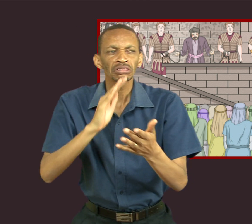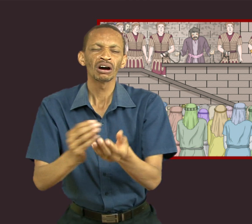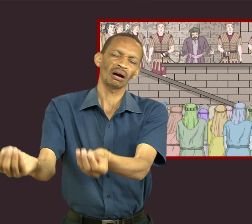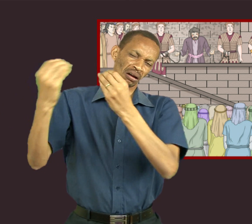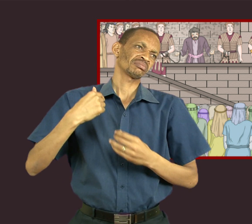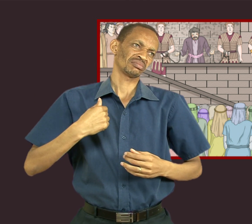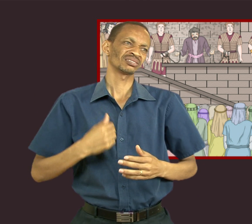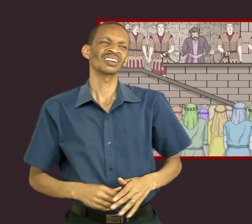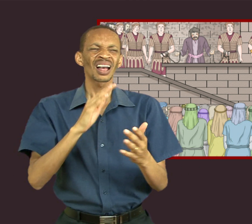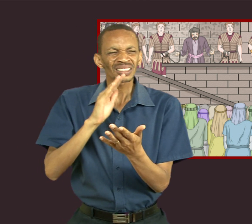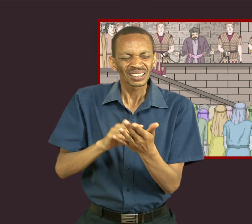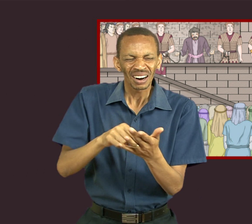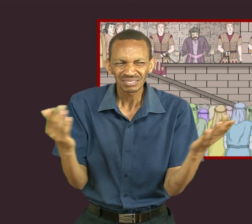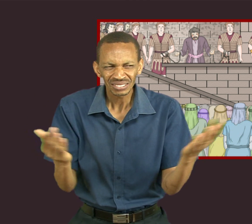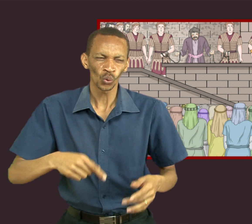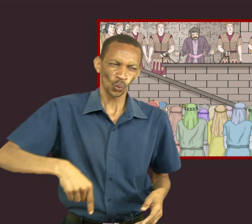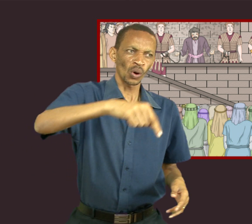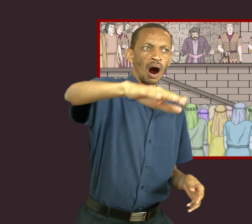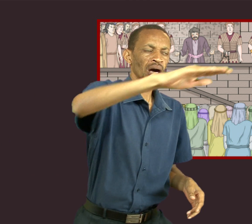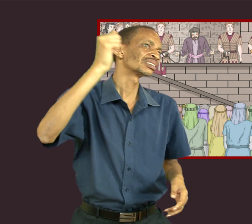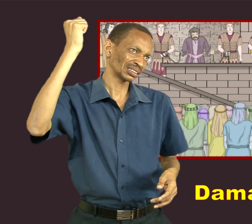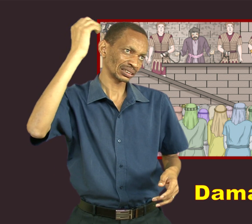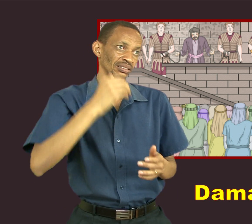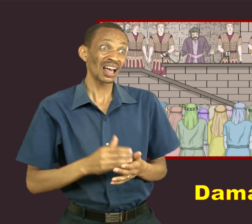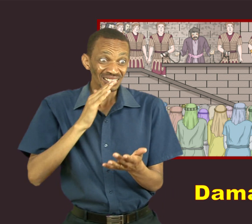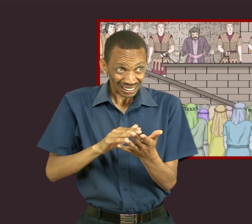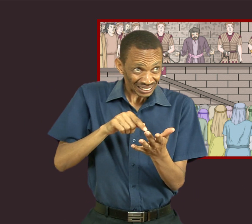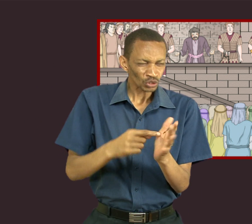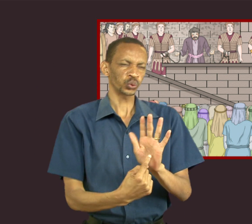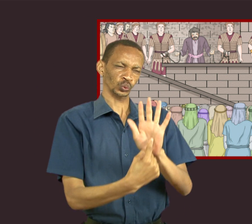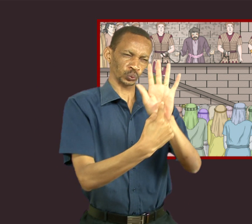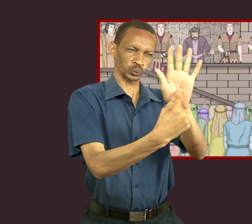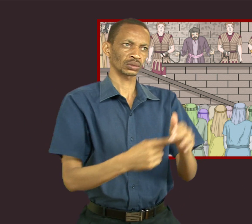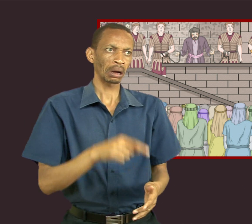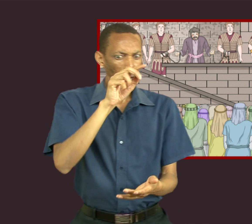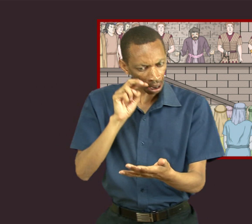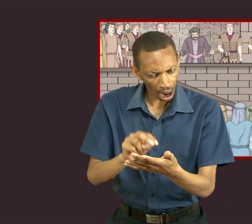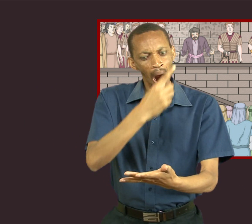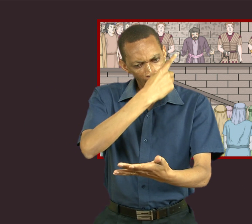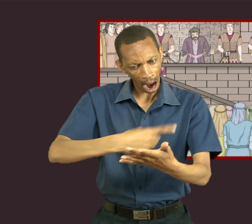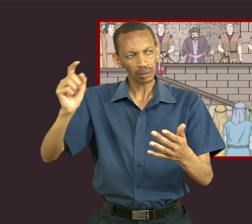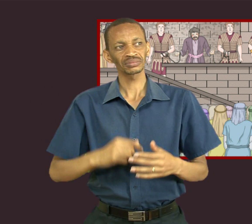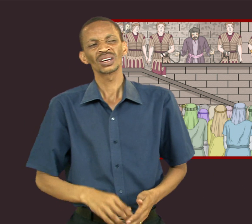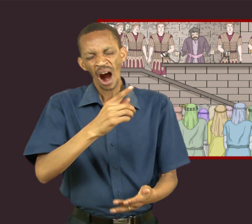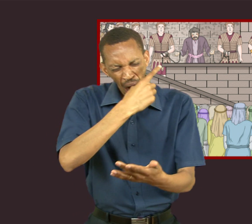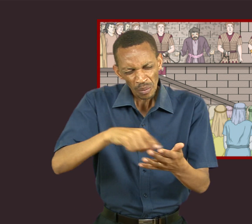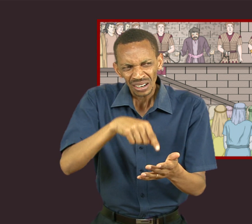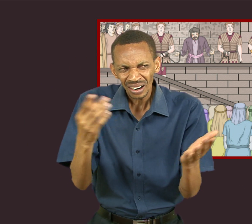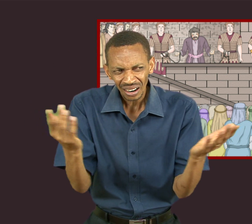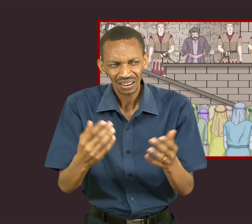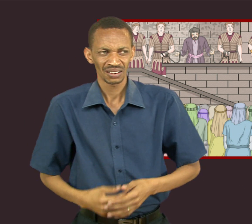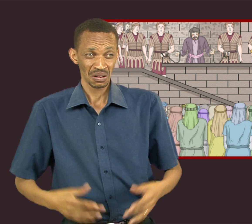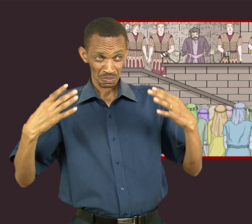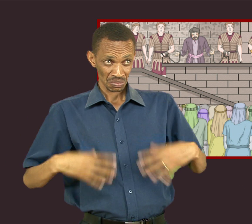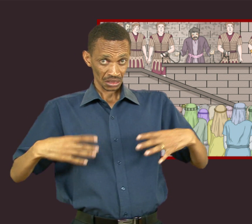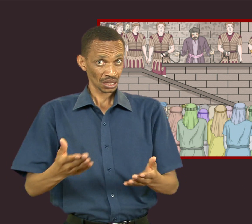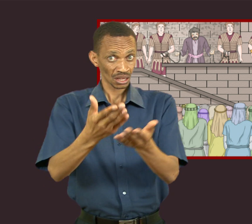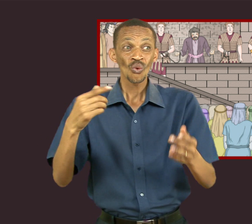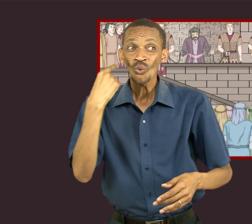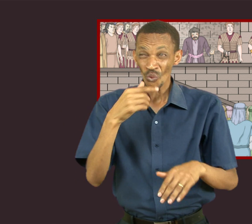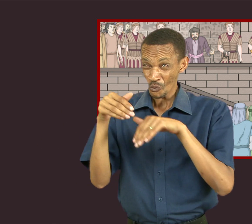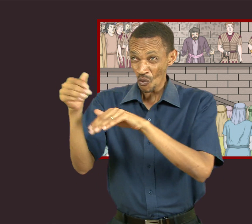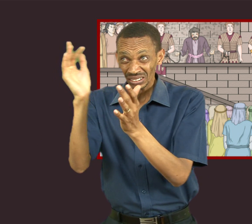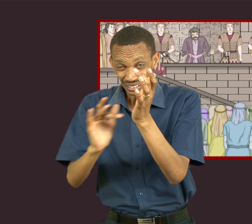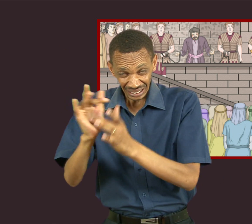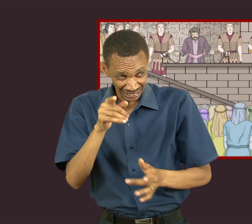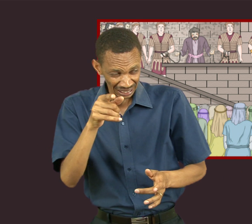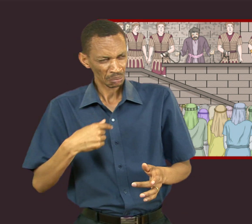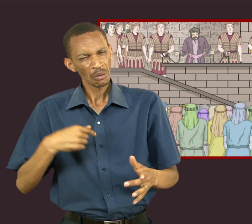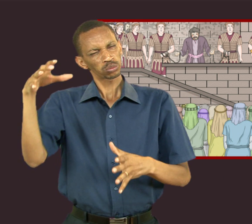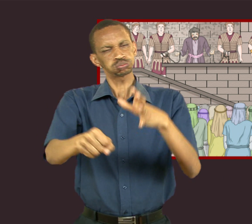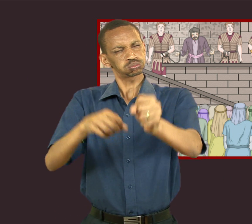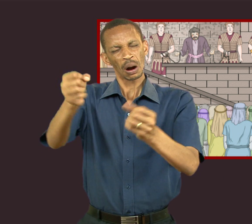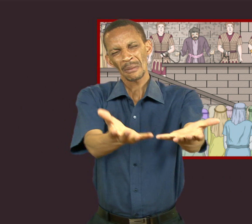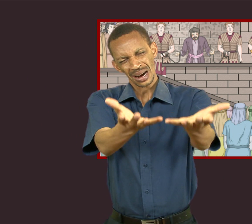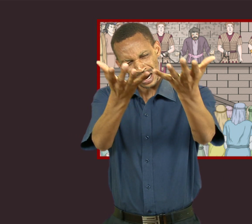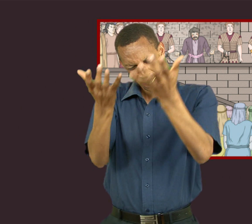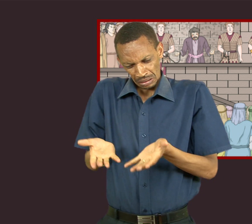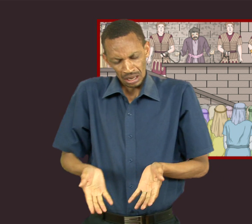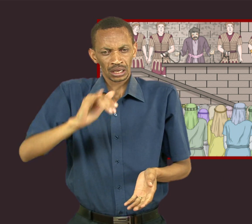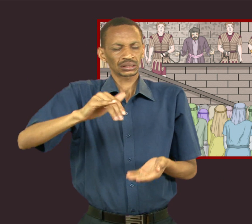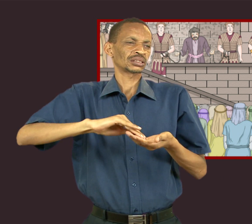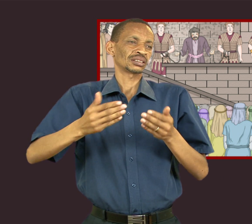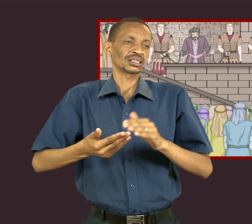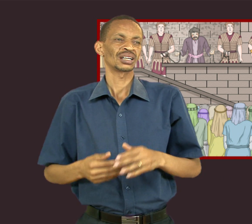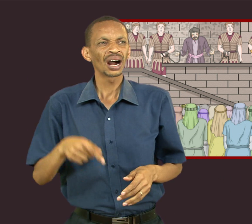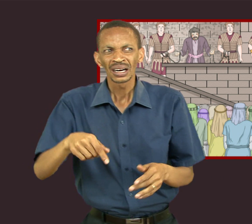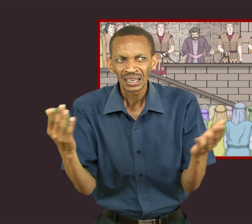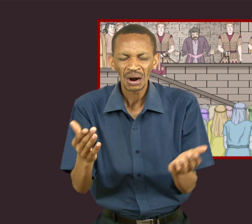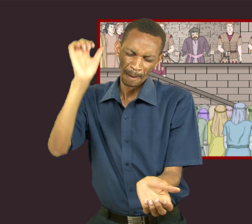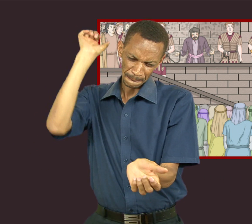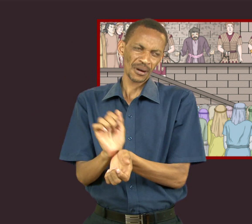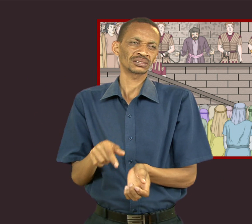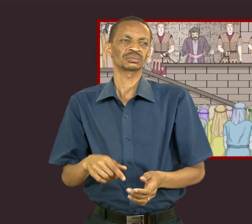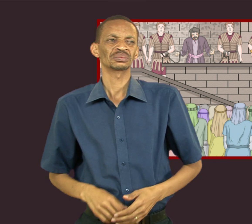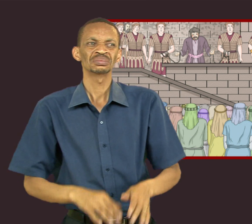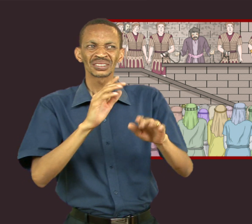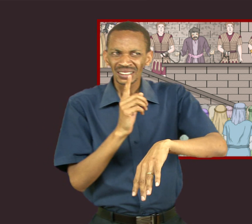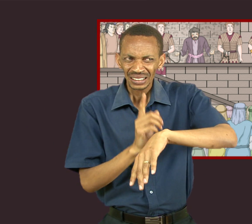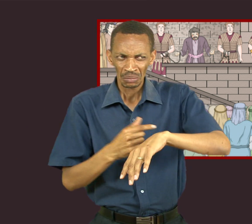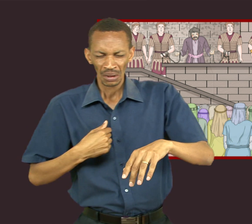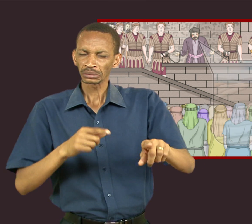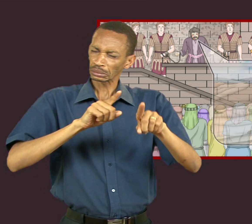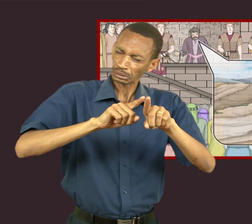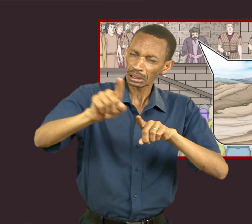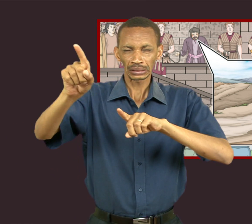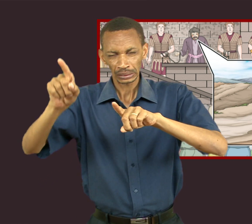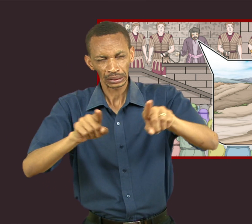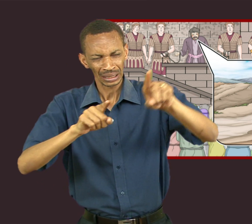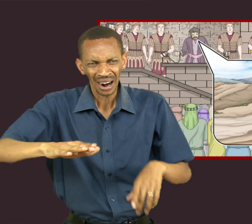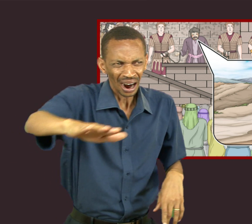I even obtained letters from them to their brothers in Damascus, and I was on my way to apprehend these people and bring them to Jerusalem to be punished.